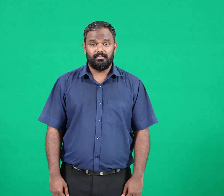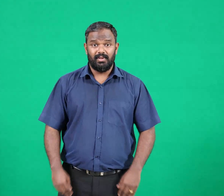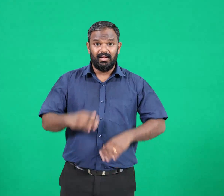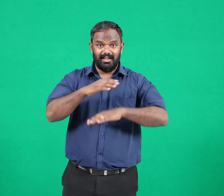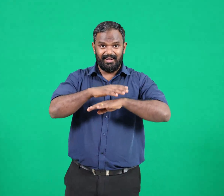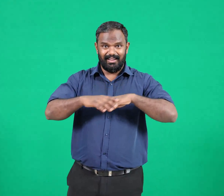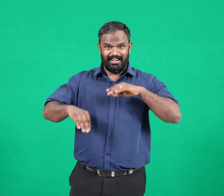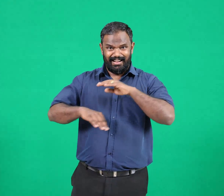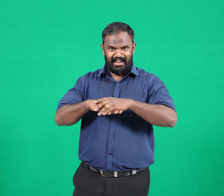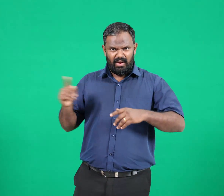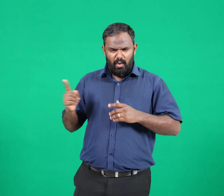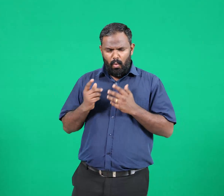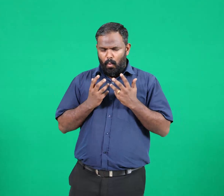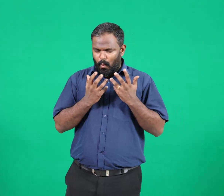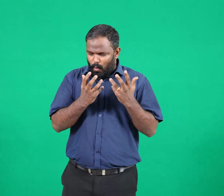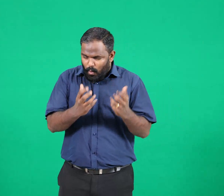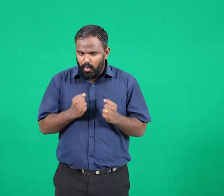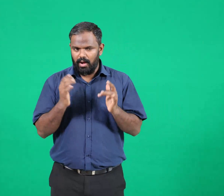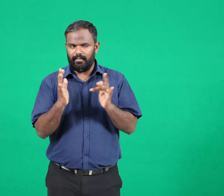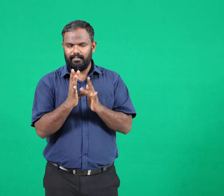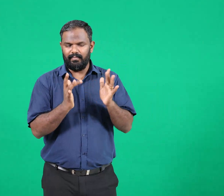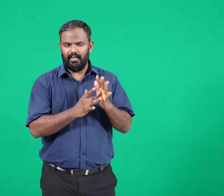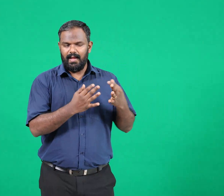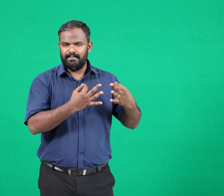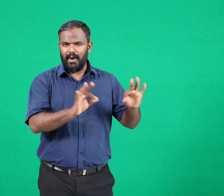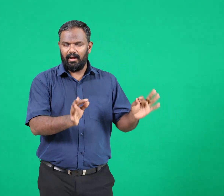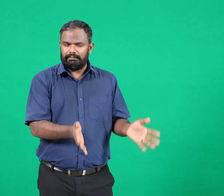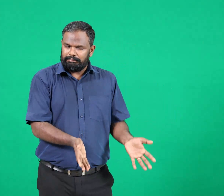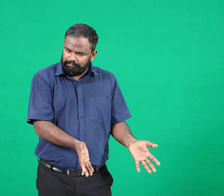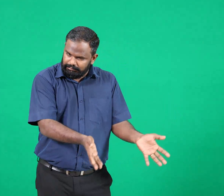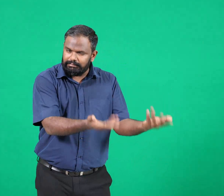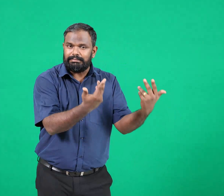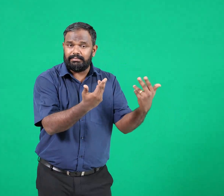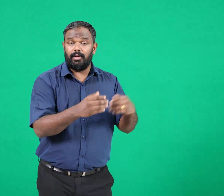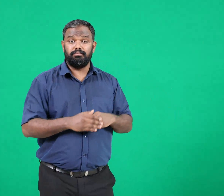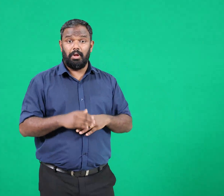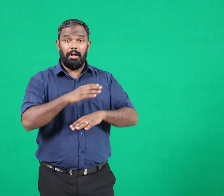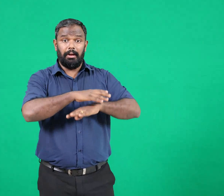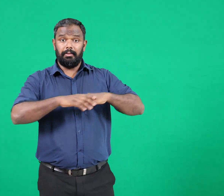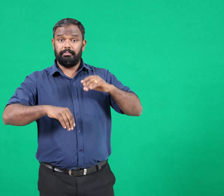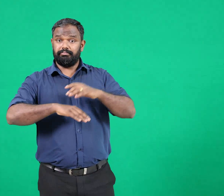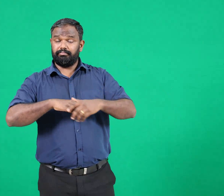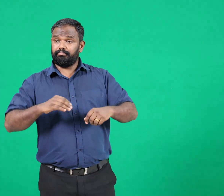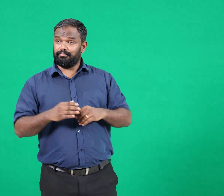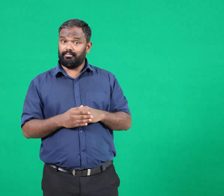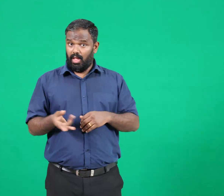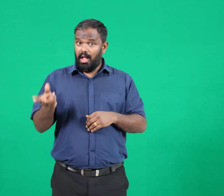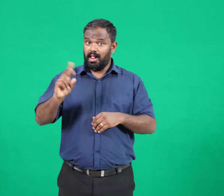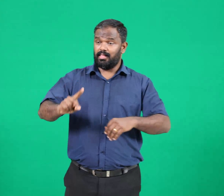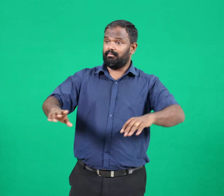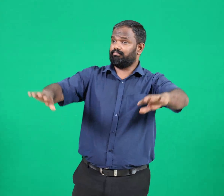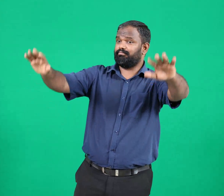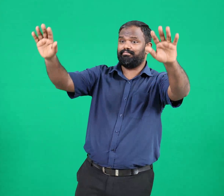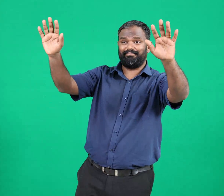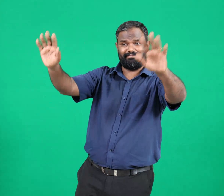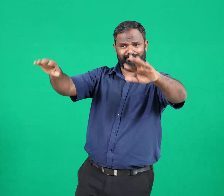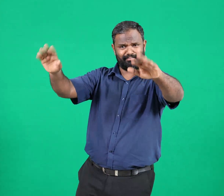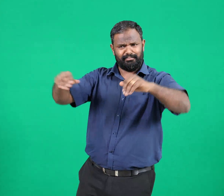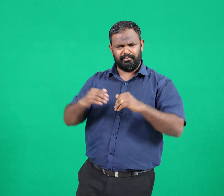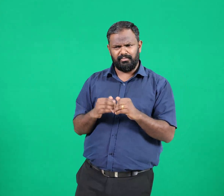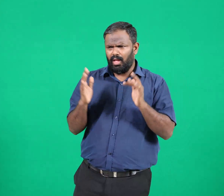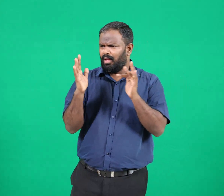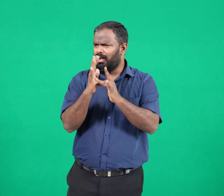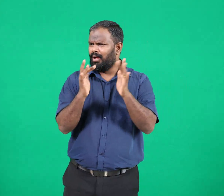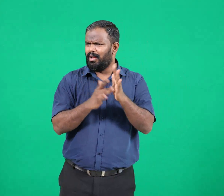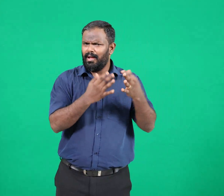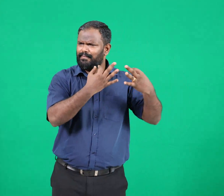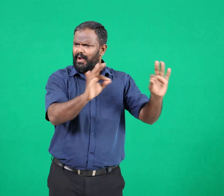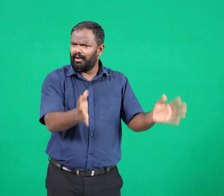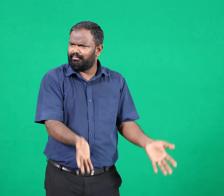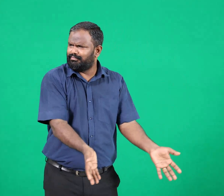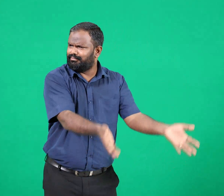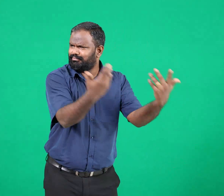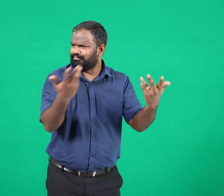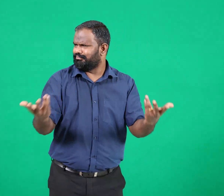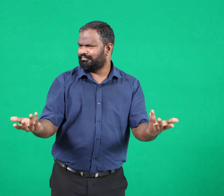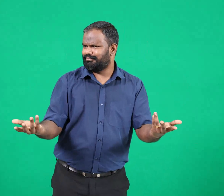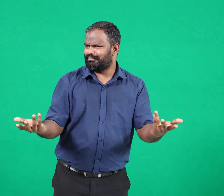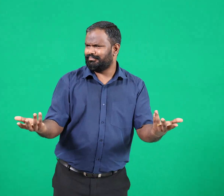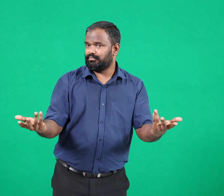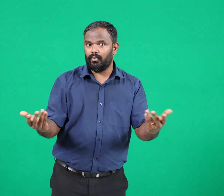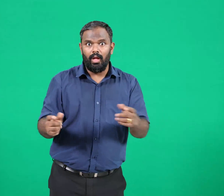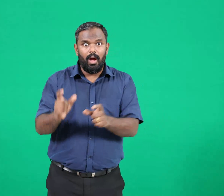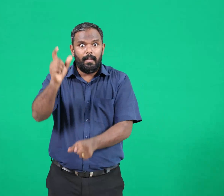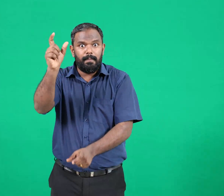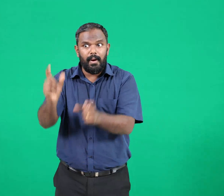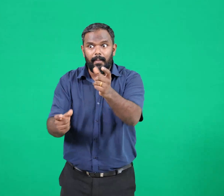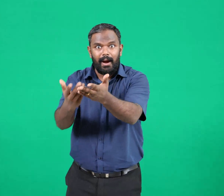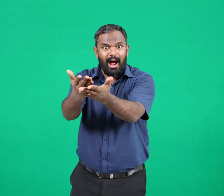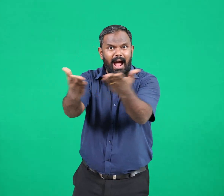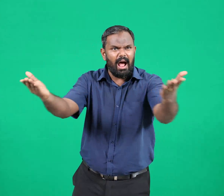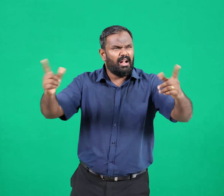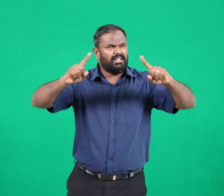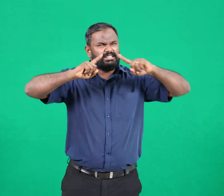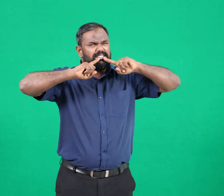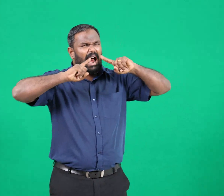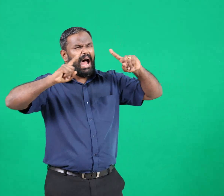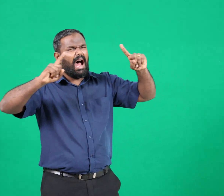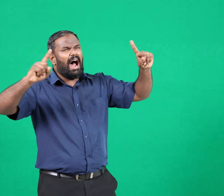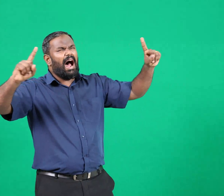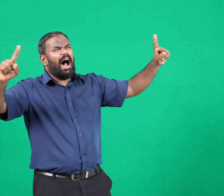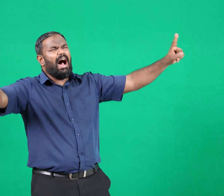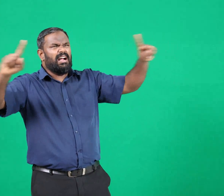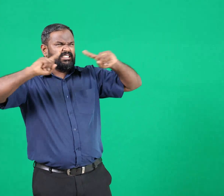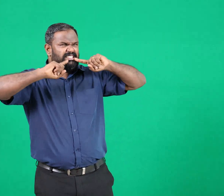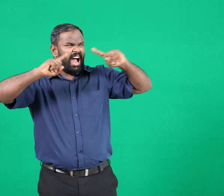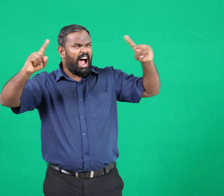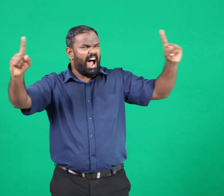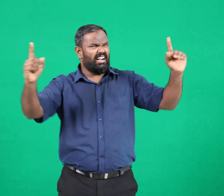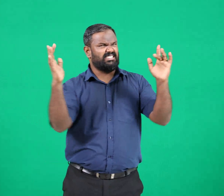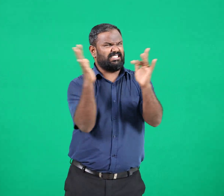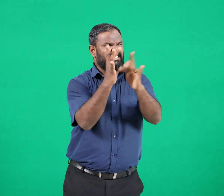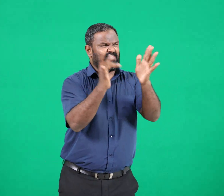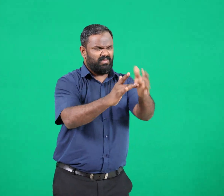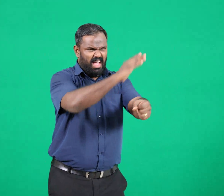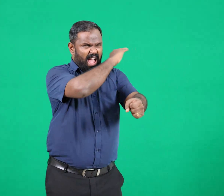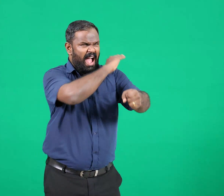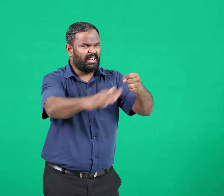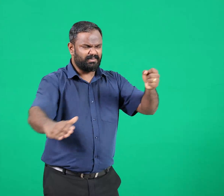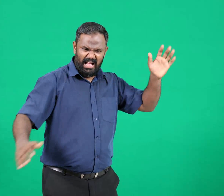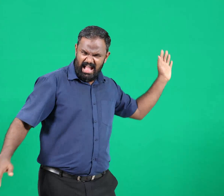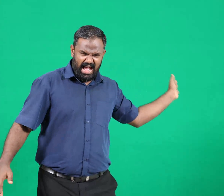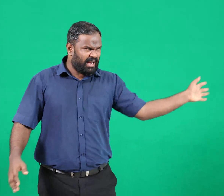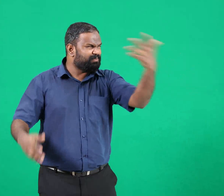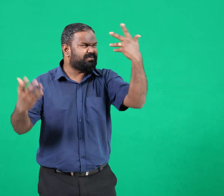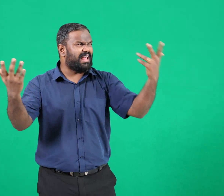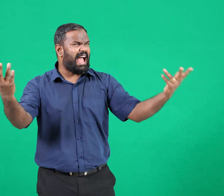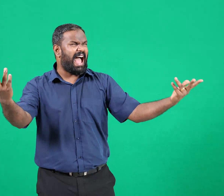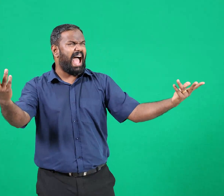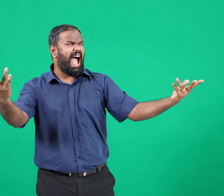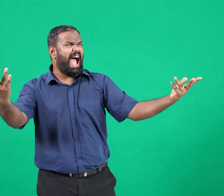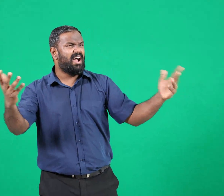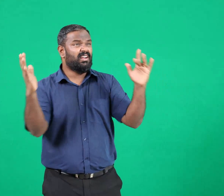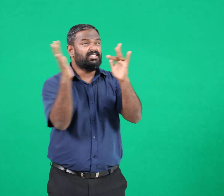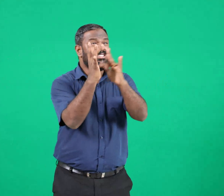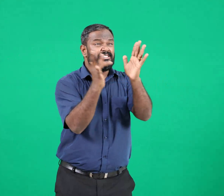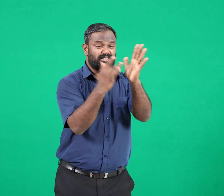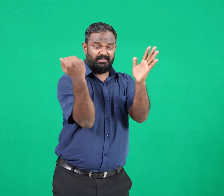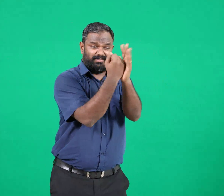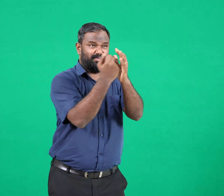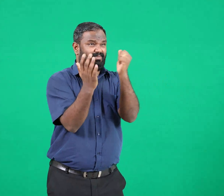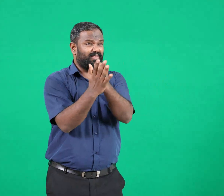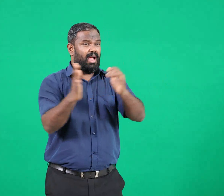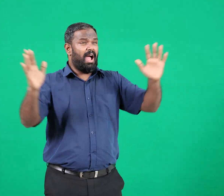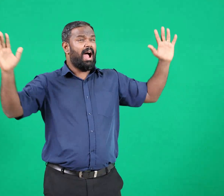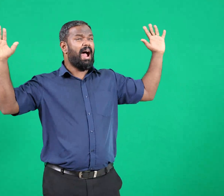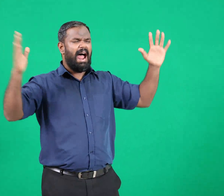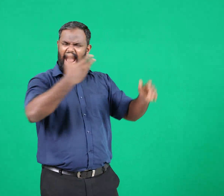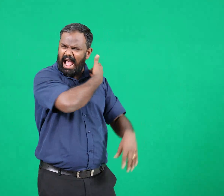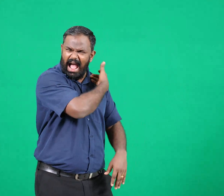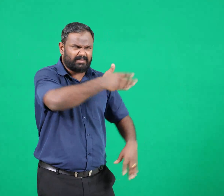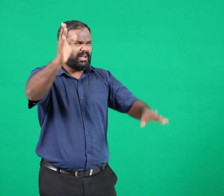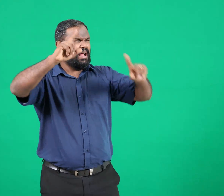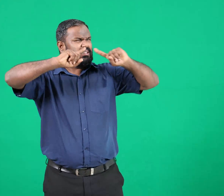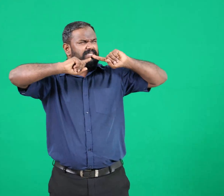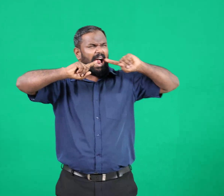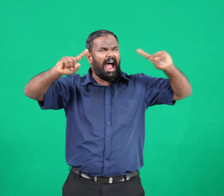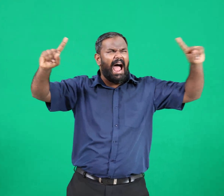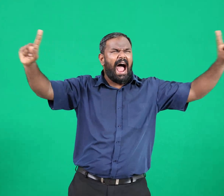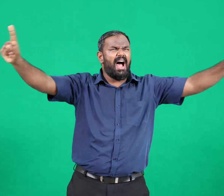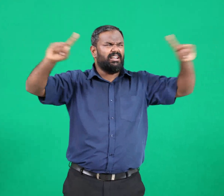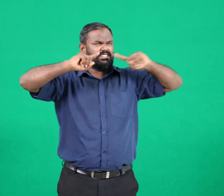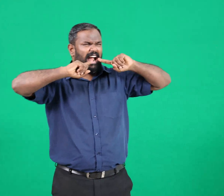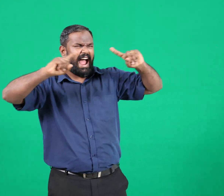Wanting to release Jesus, Pilate addressed them again, but they kept shouting, "Crucify Him! Crucify Him!"